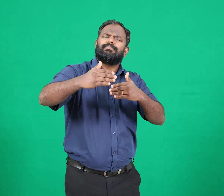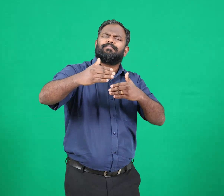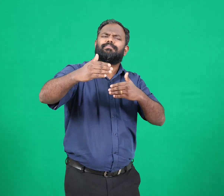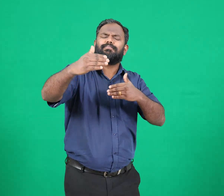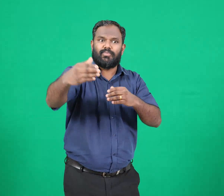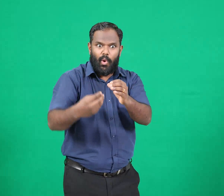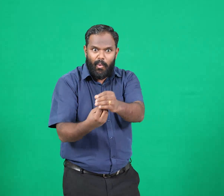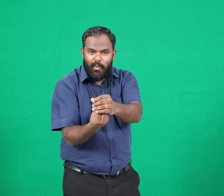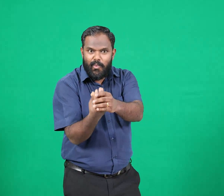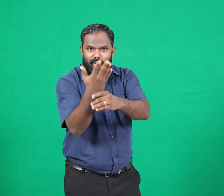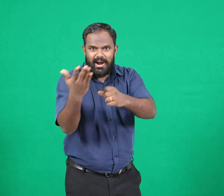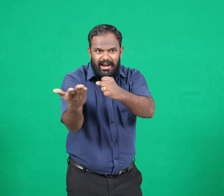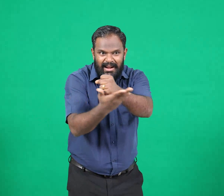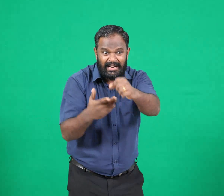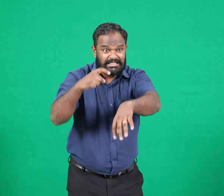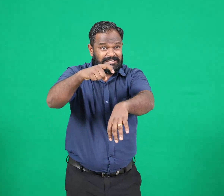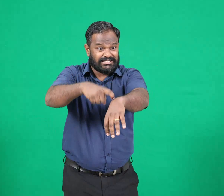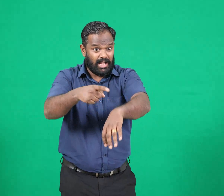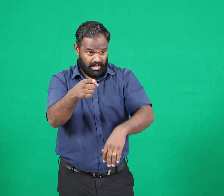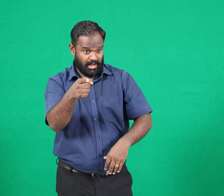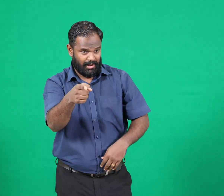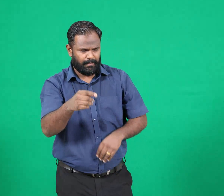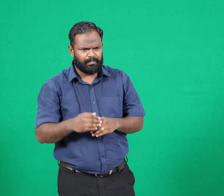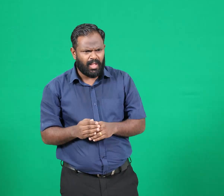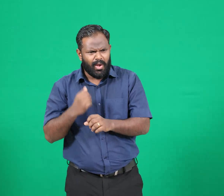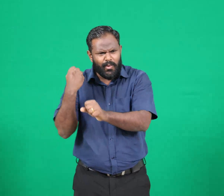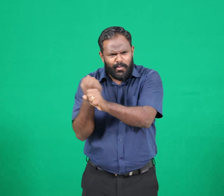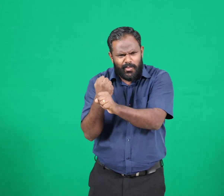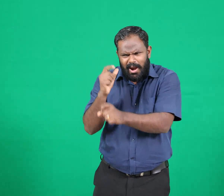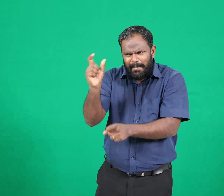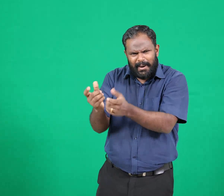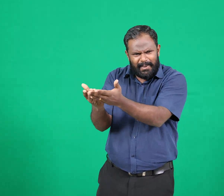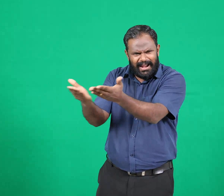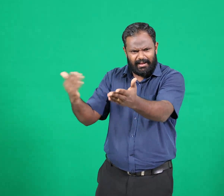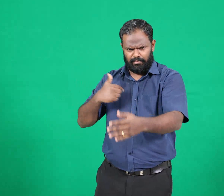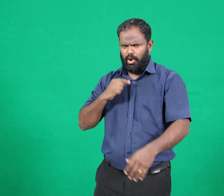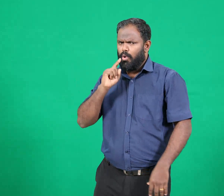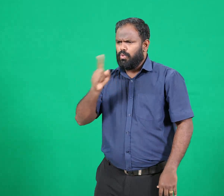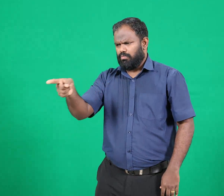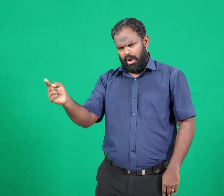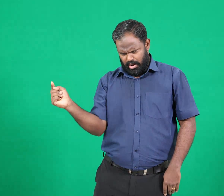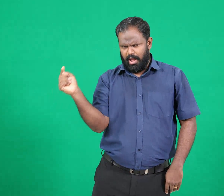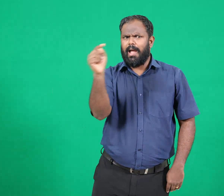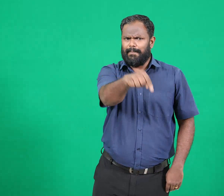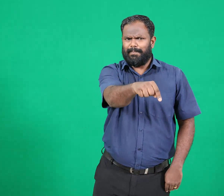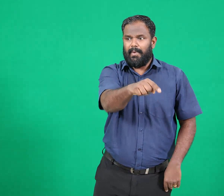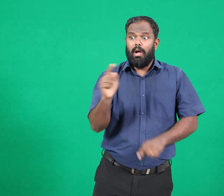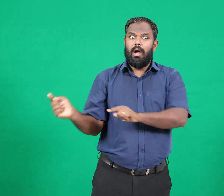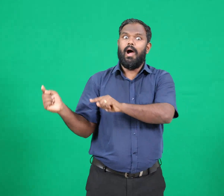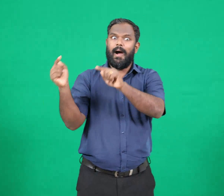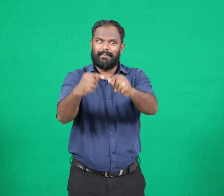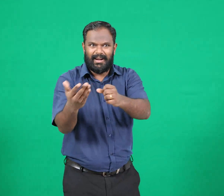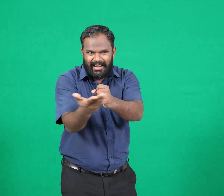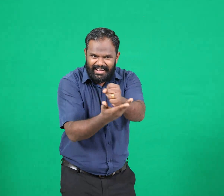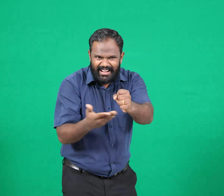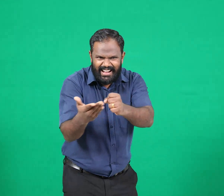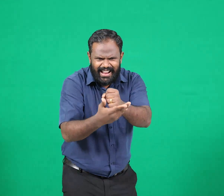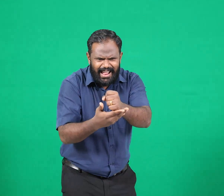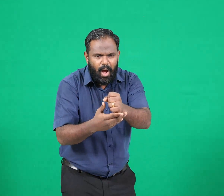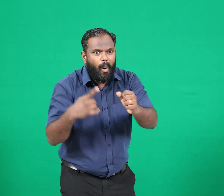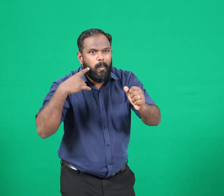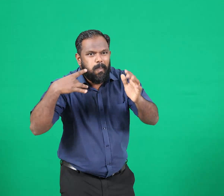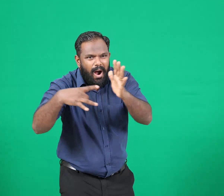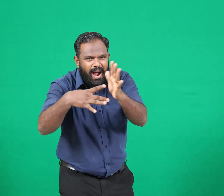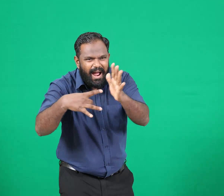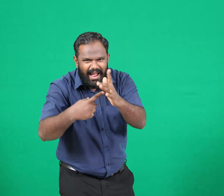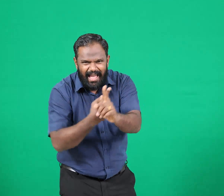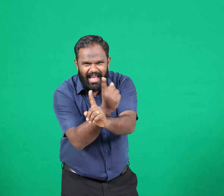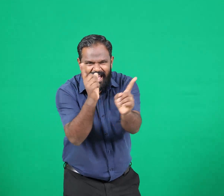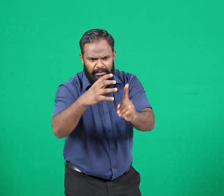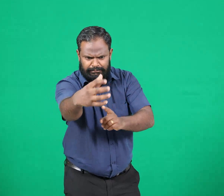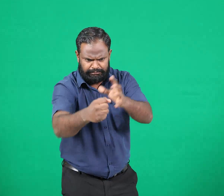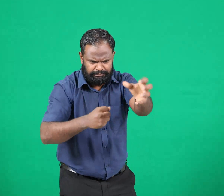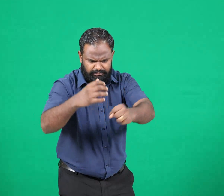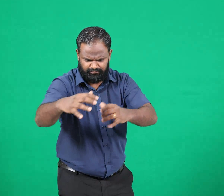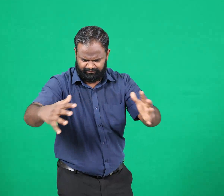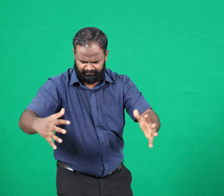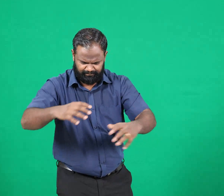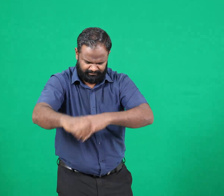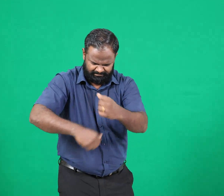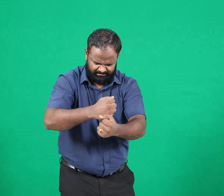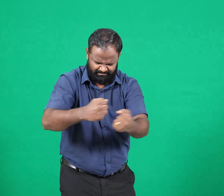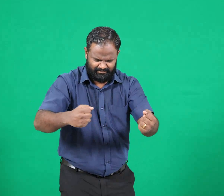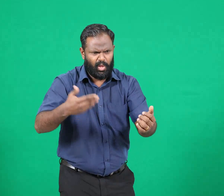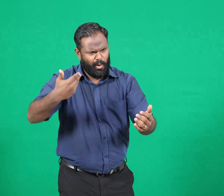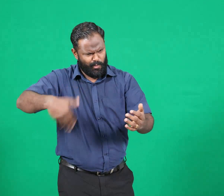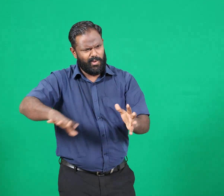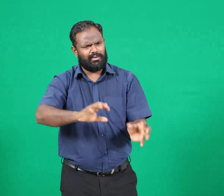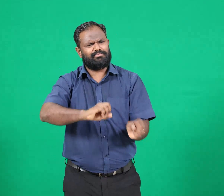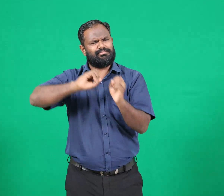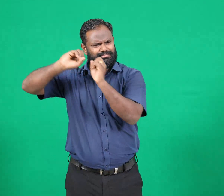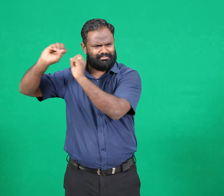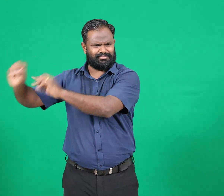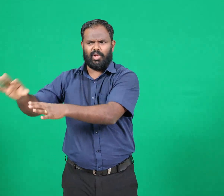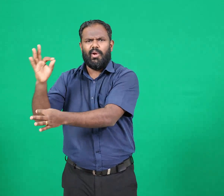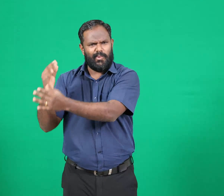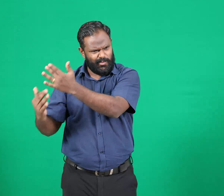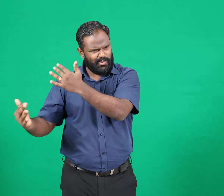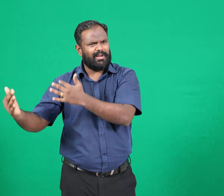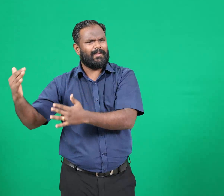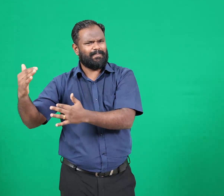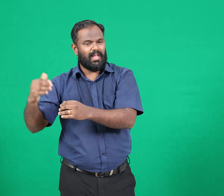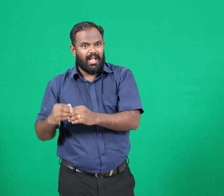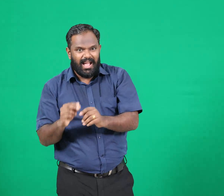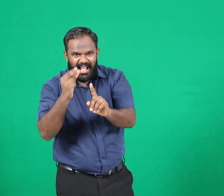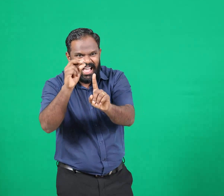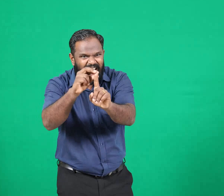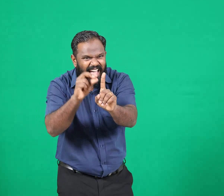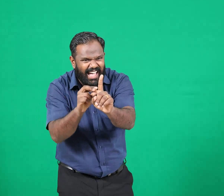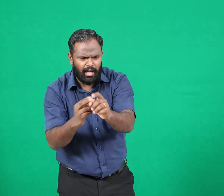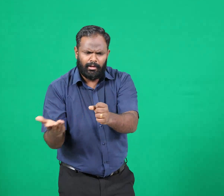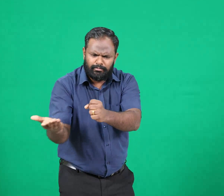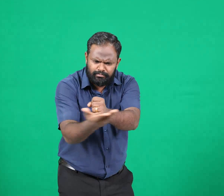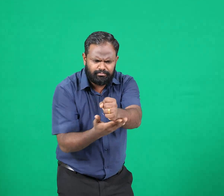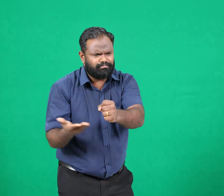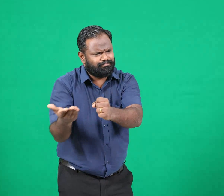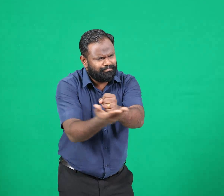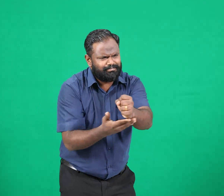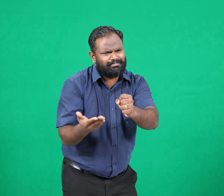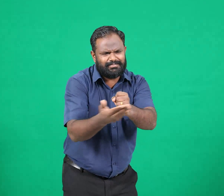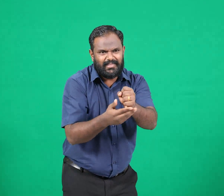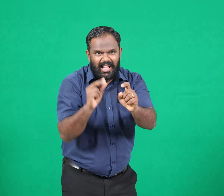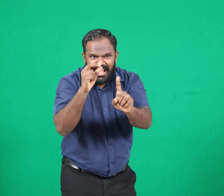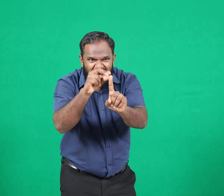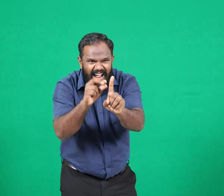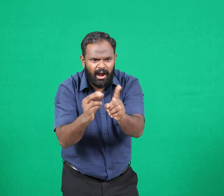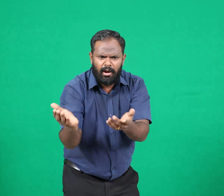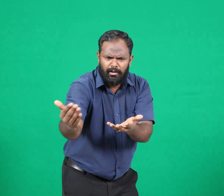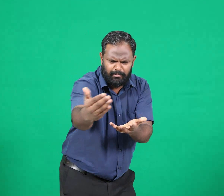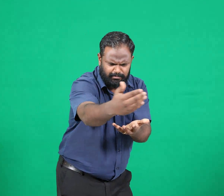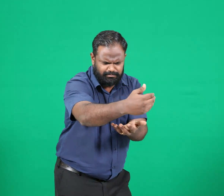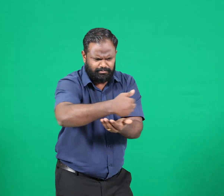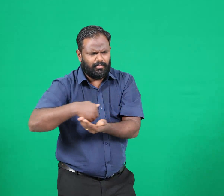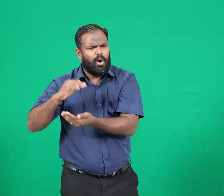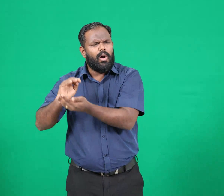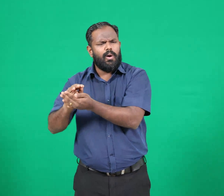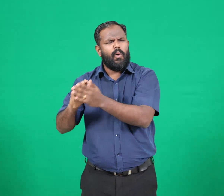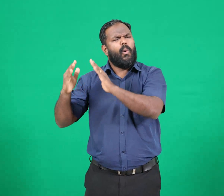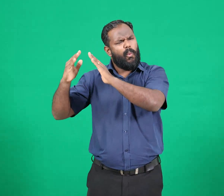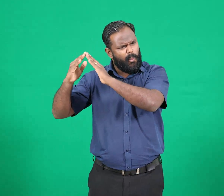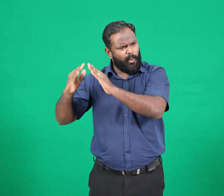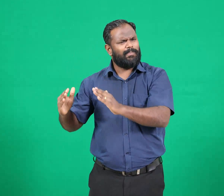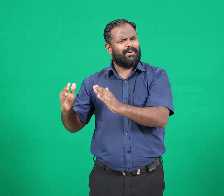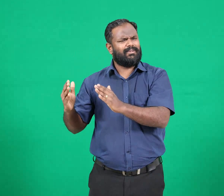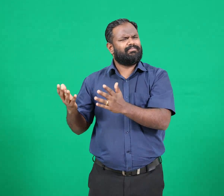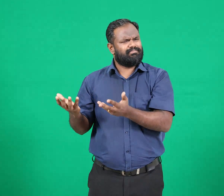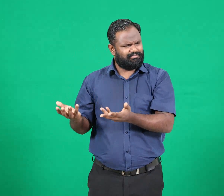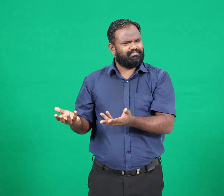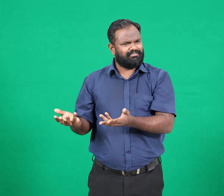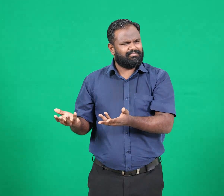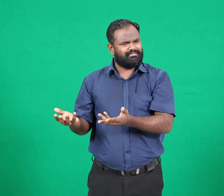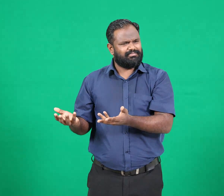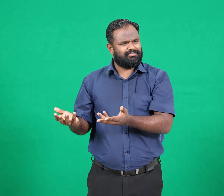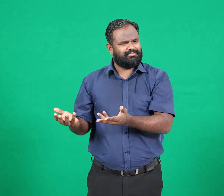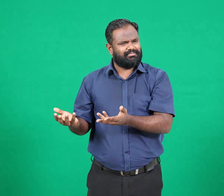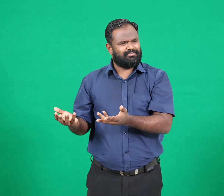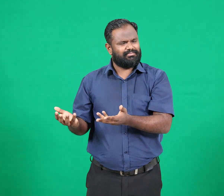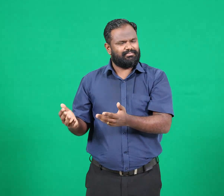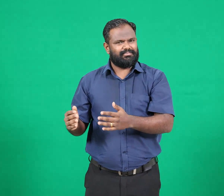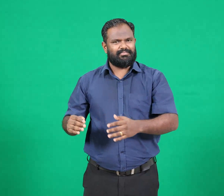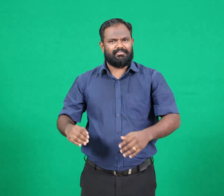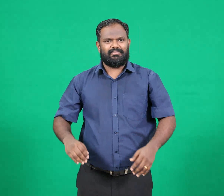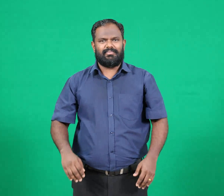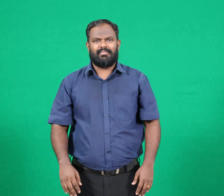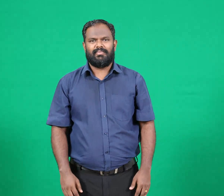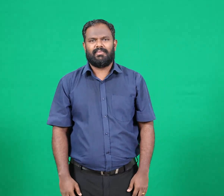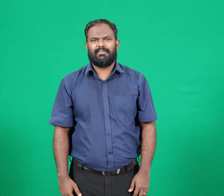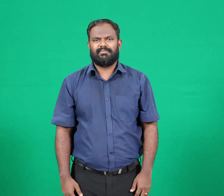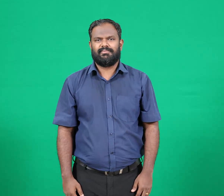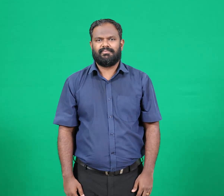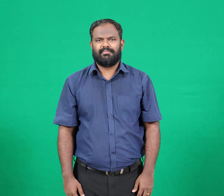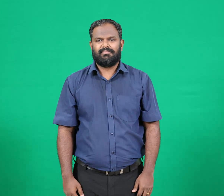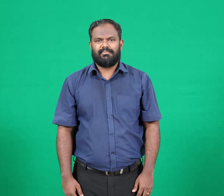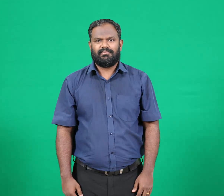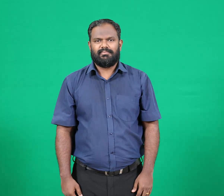At that time I will tell the harvesters: First collect the weeds and tie them in bundles to be burned;